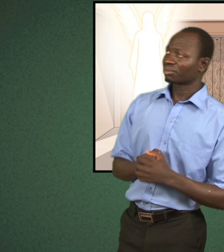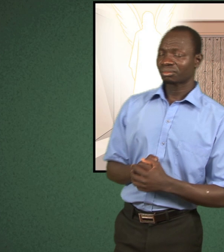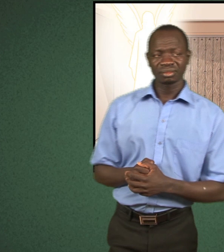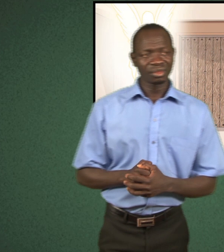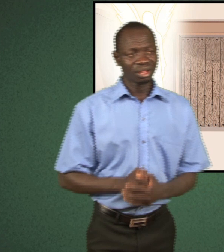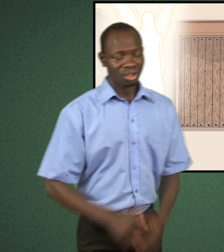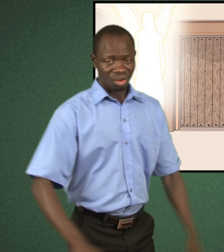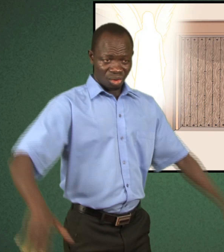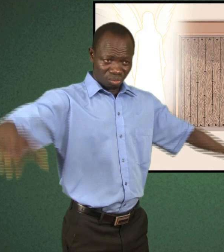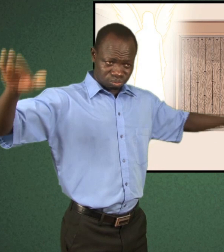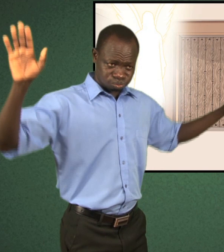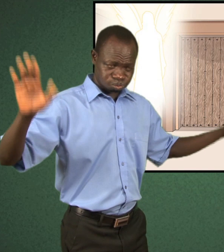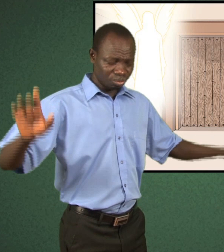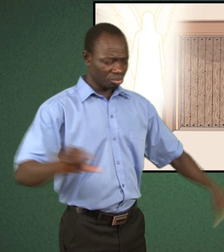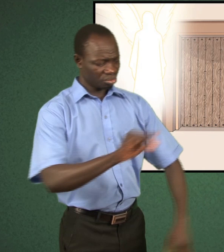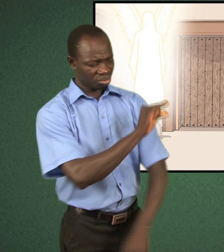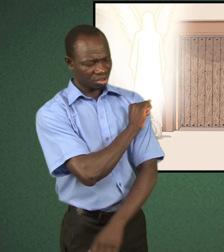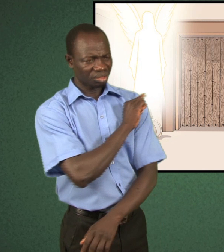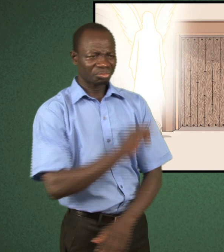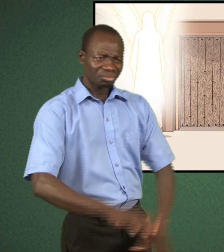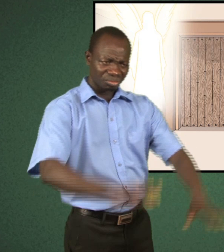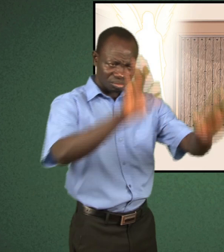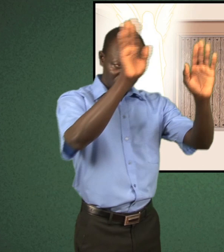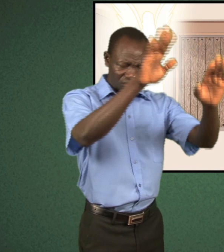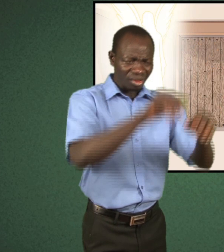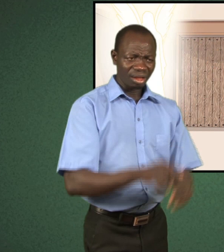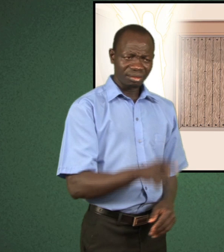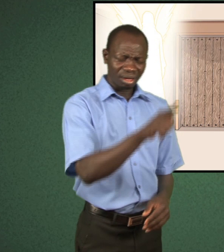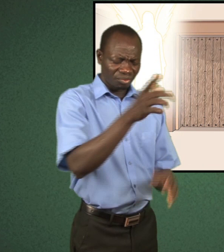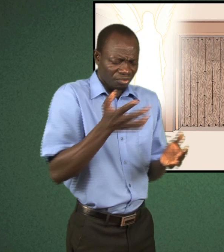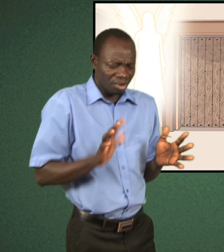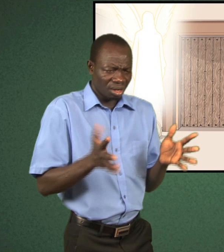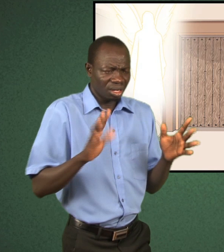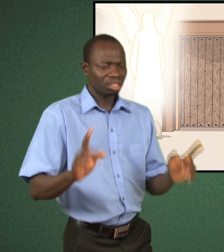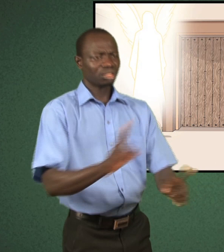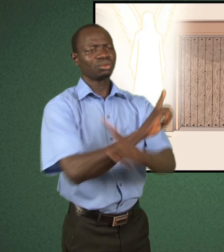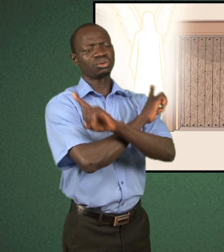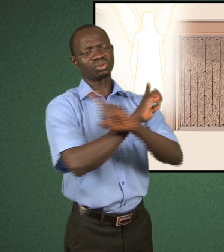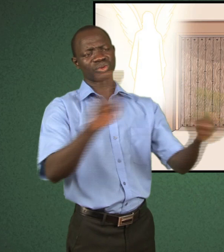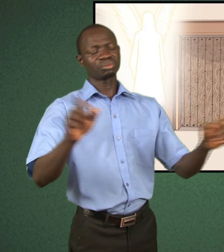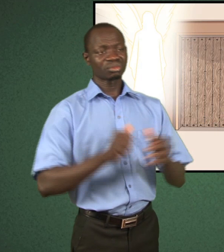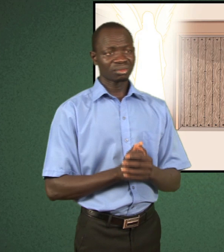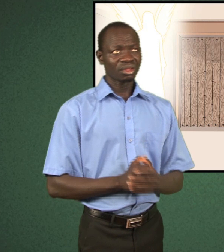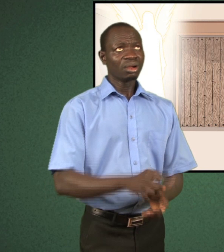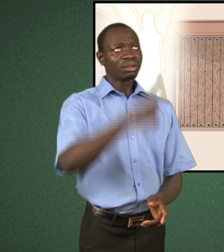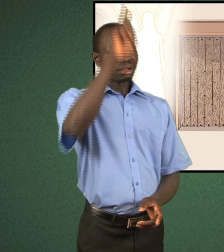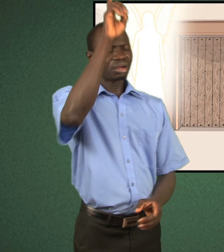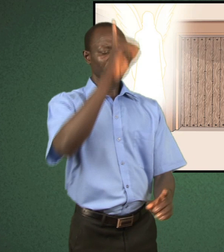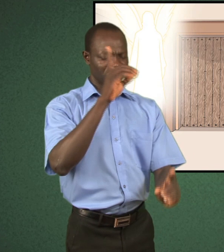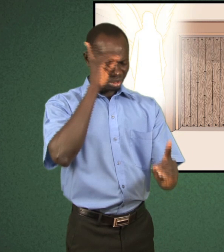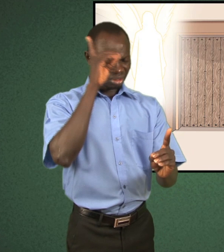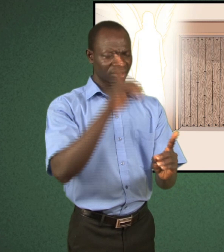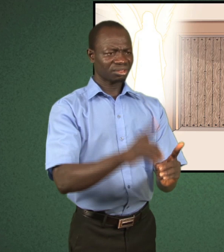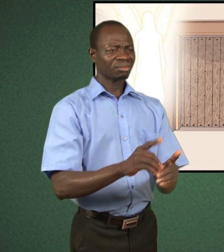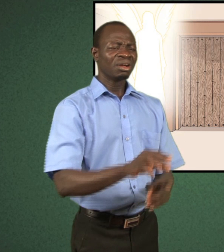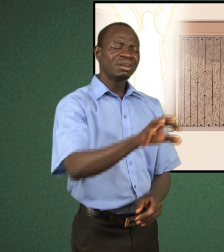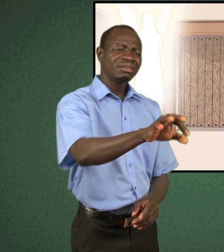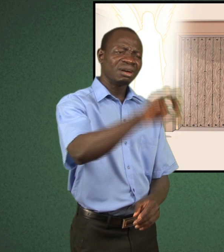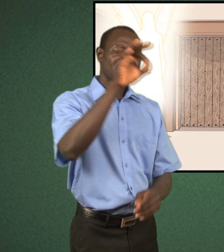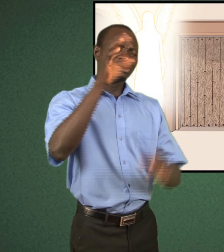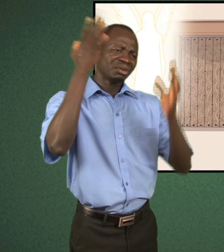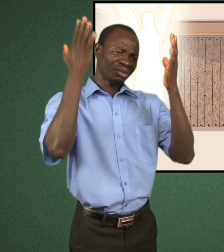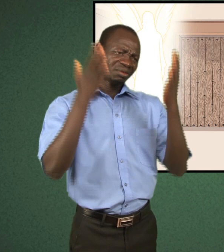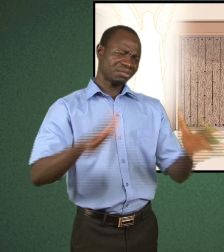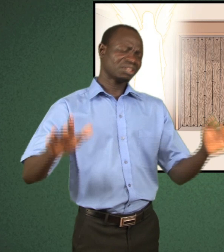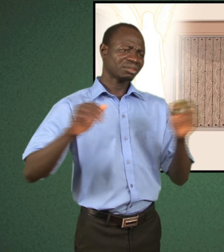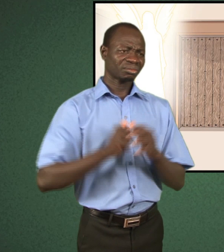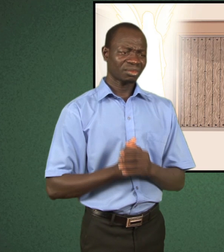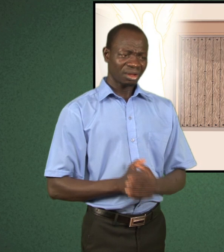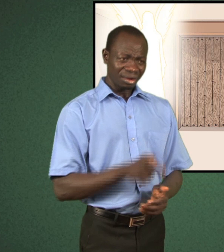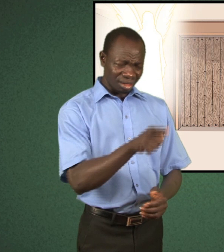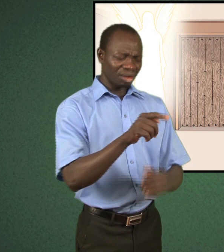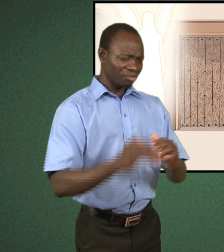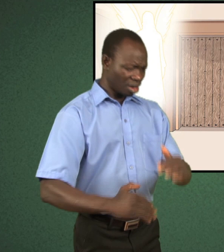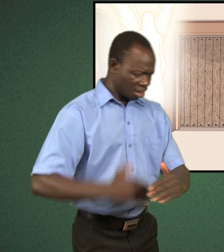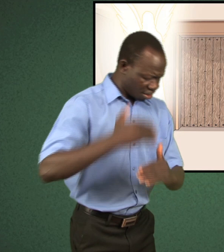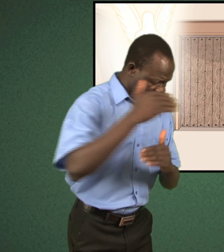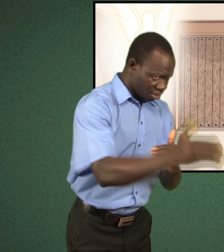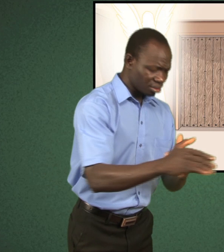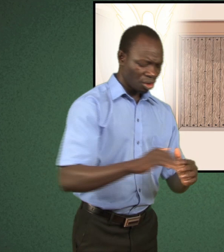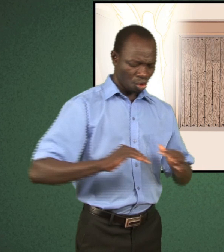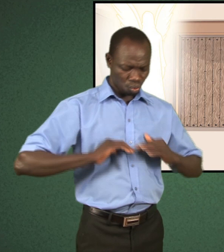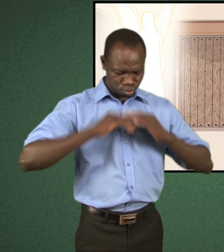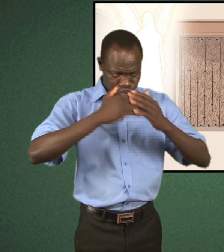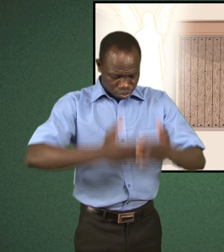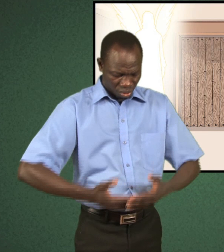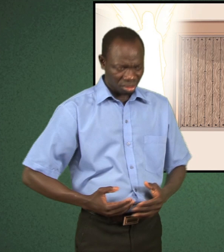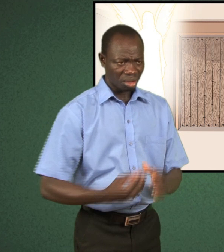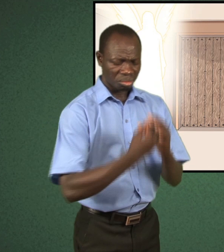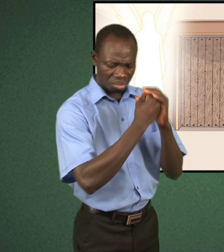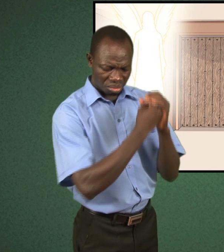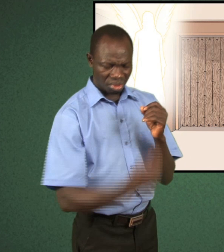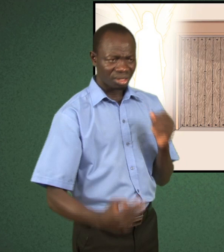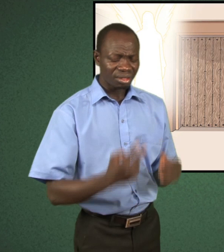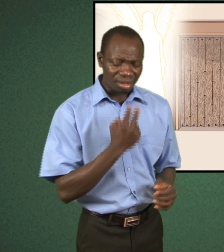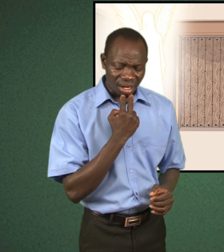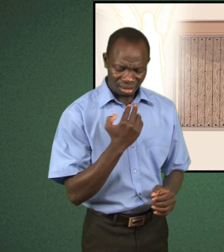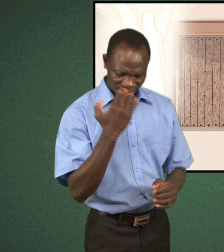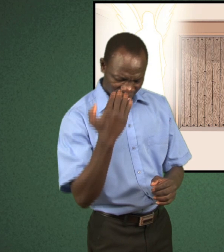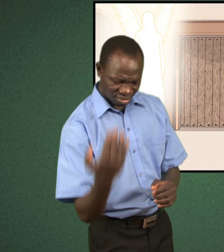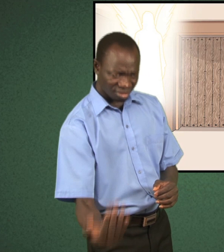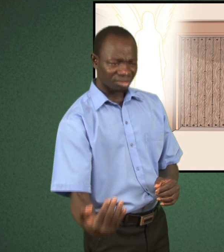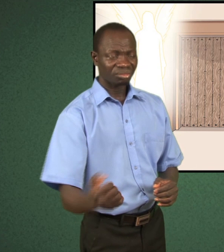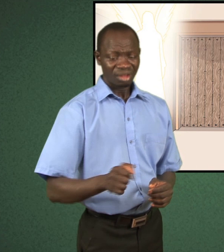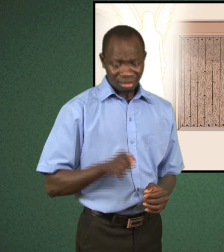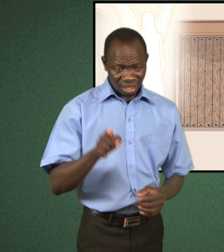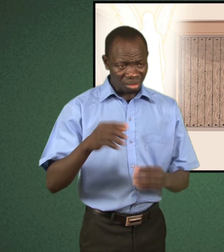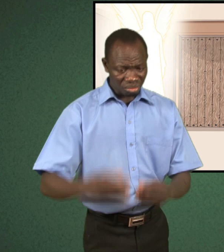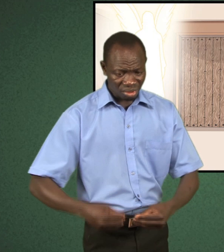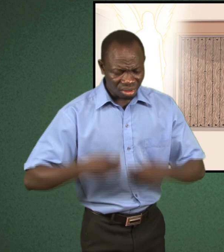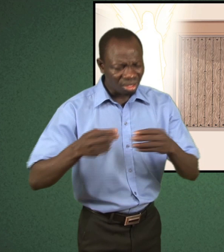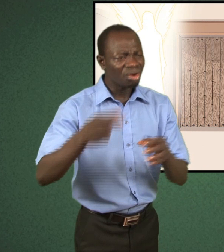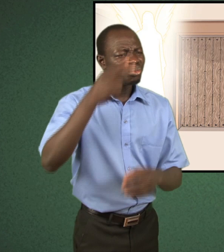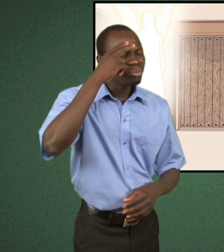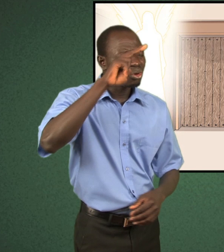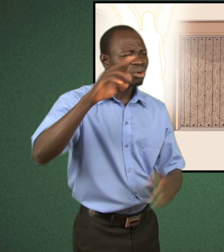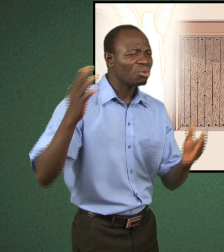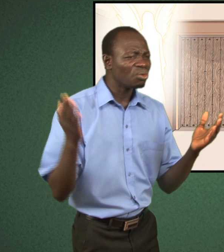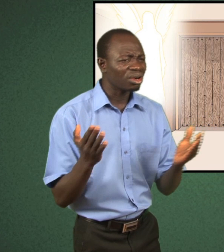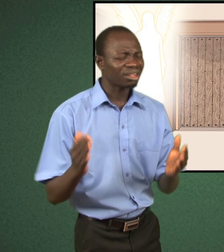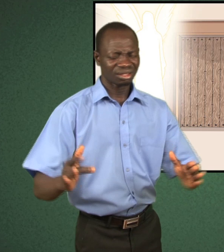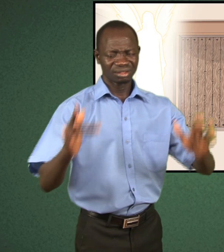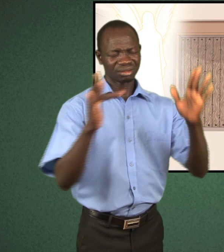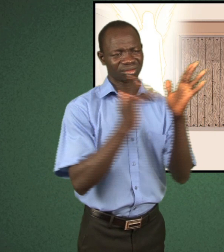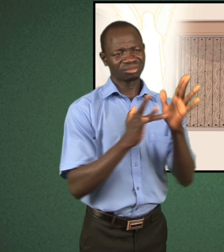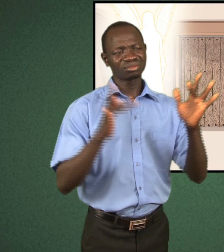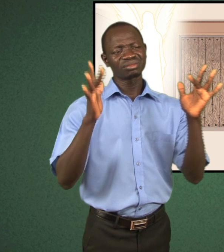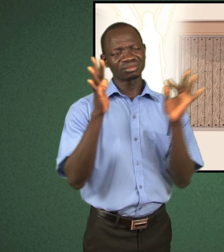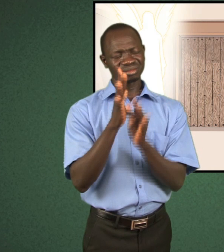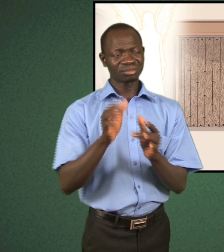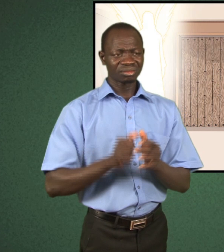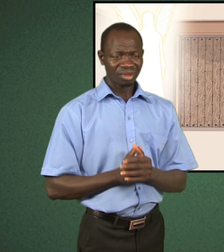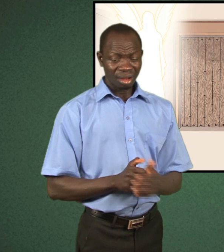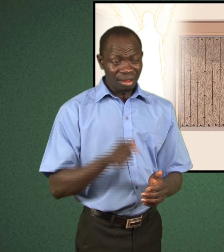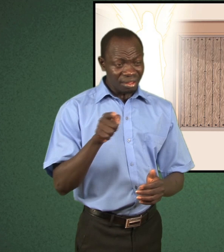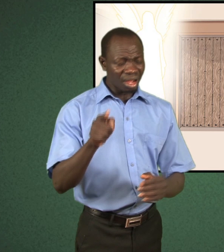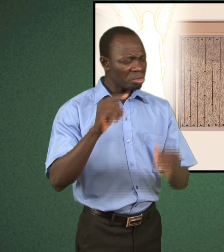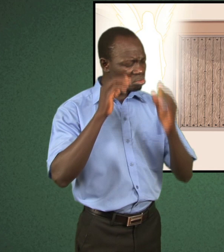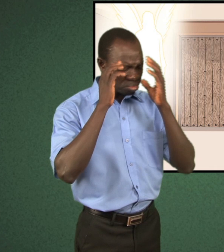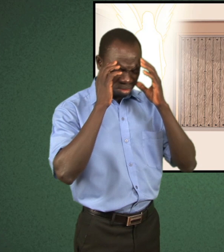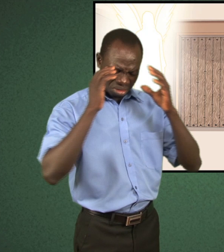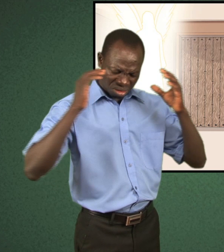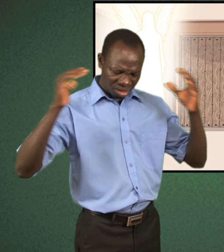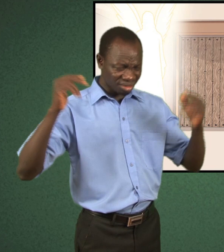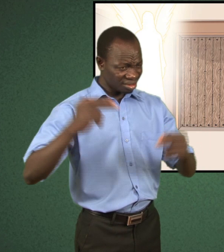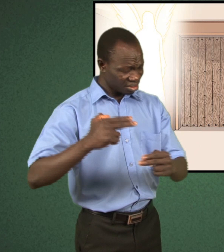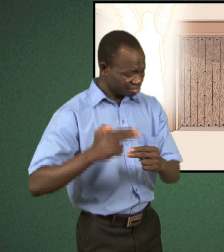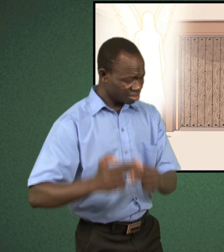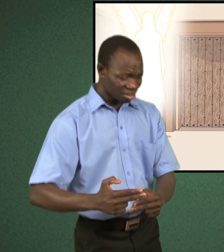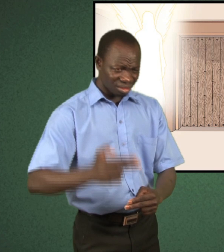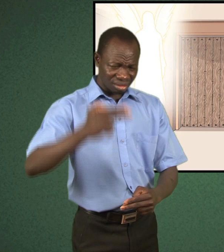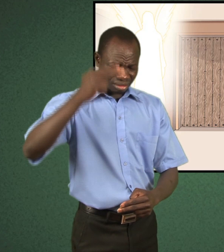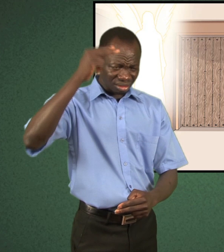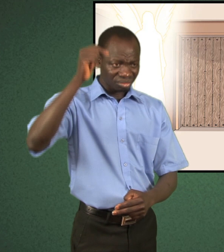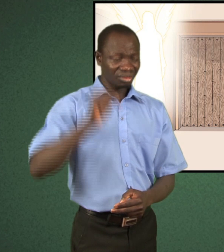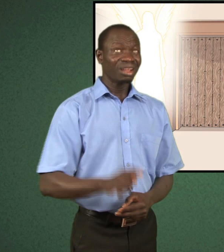So the angel told her, “Do not be afraid, Mary, for you have found favor with God.